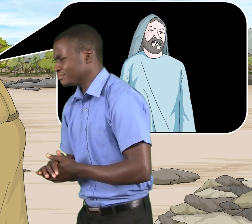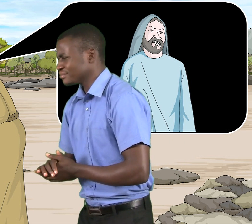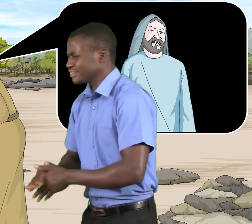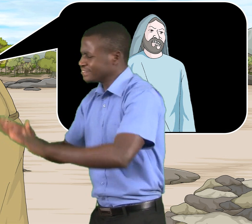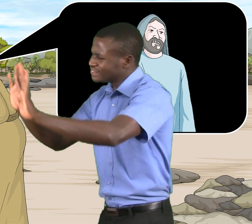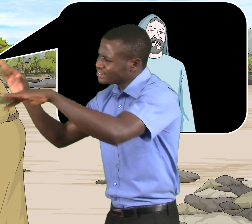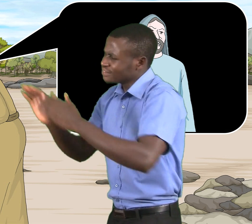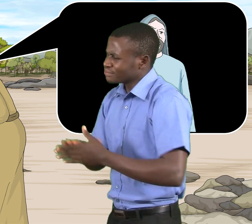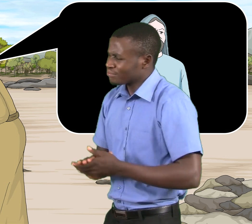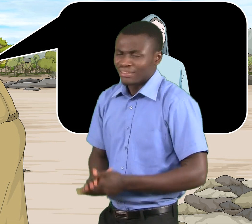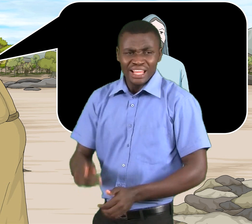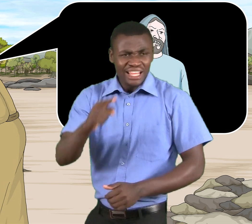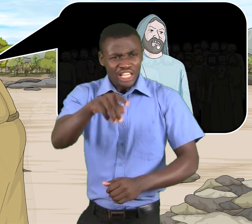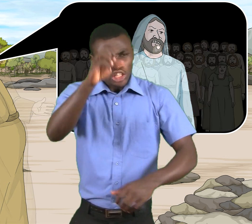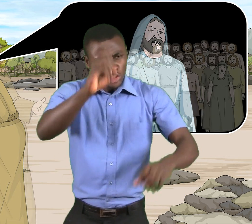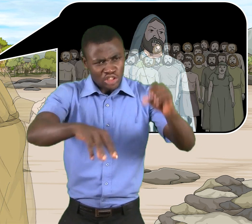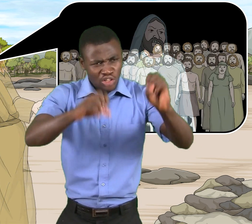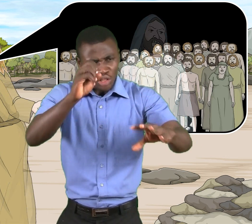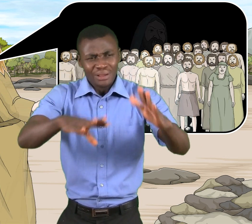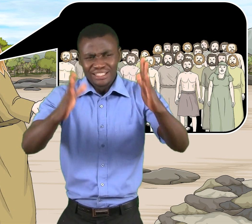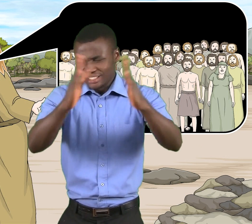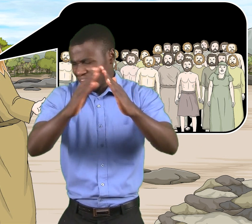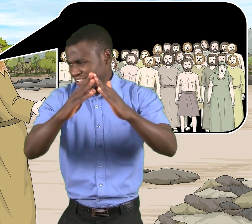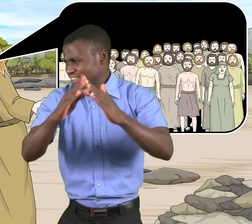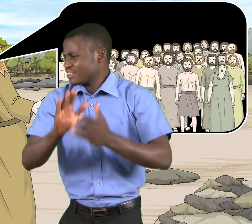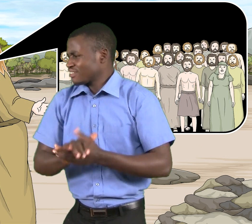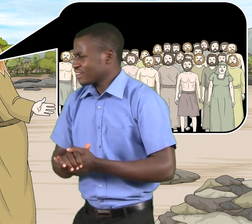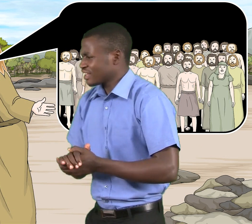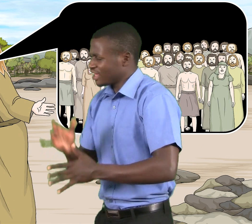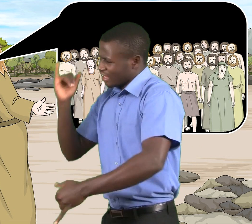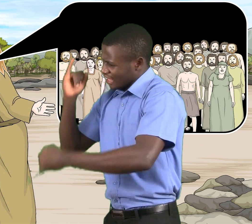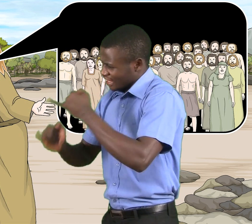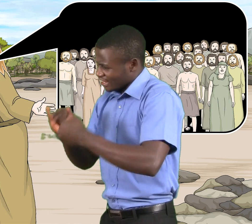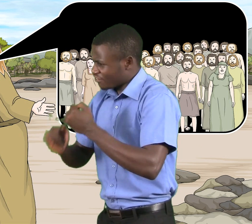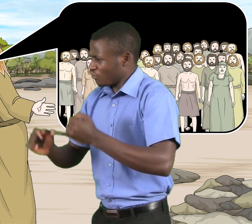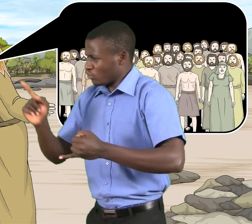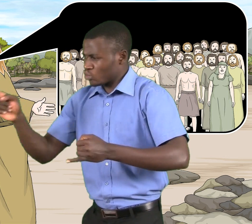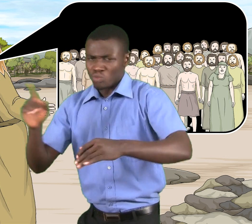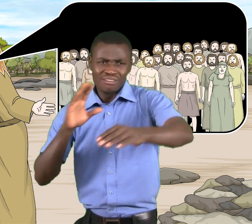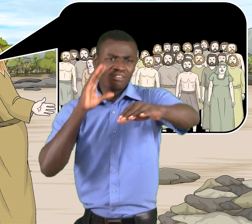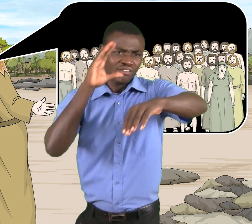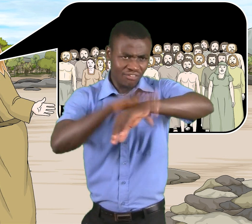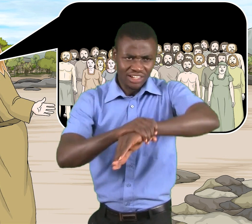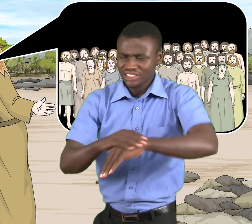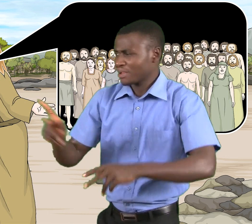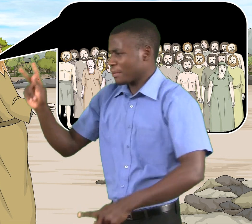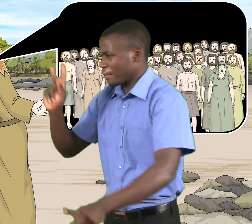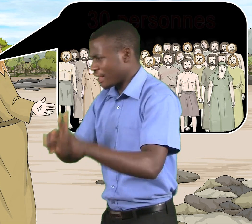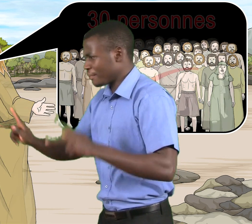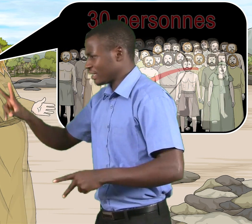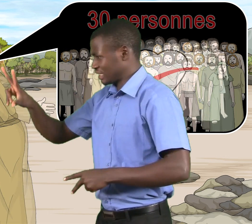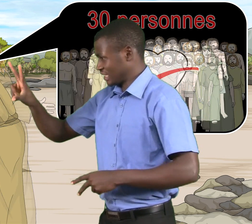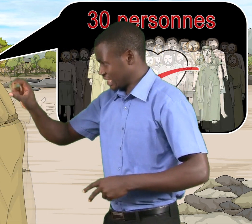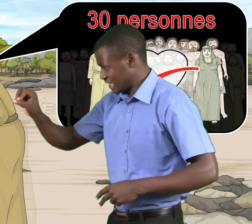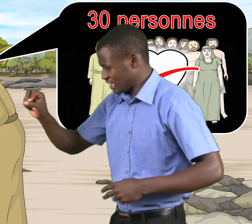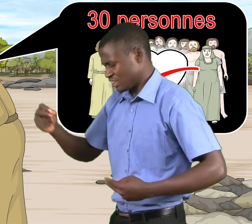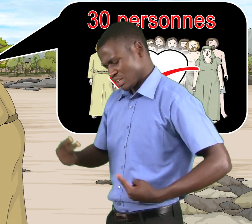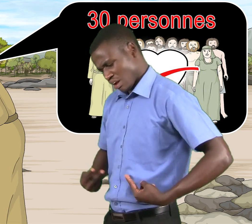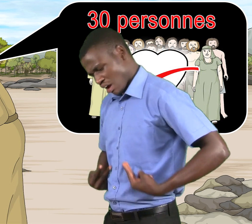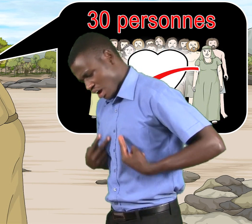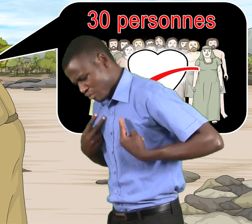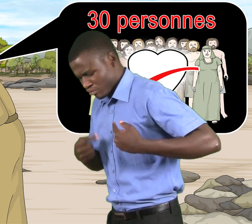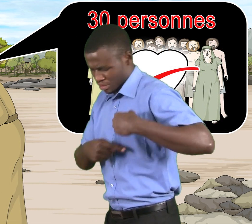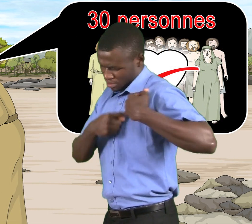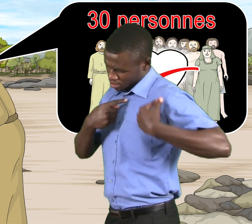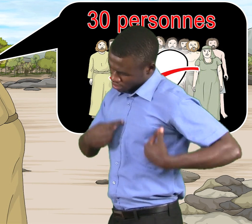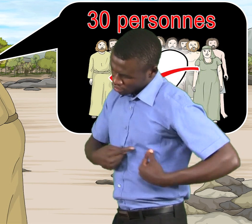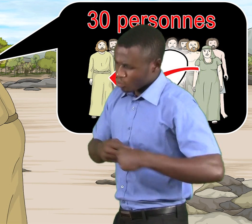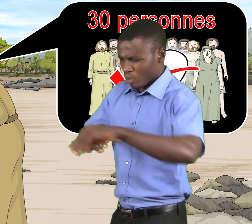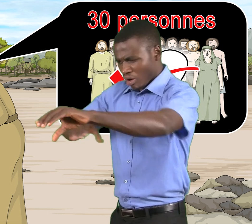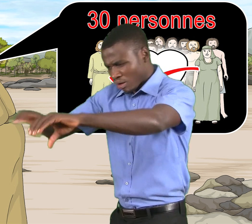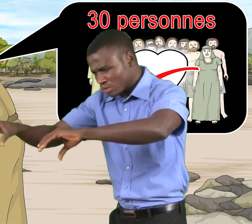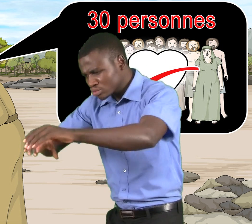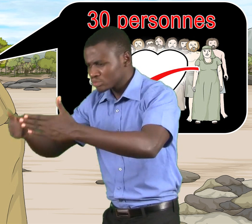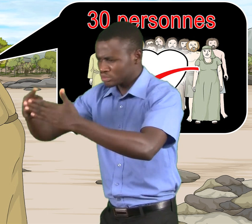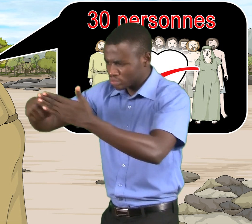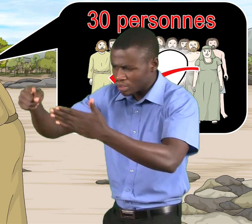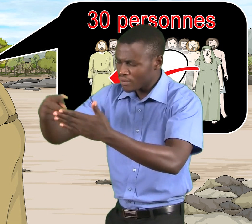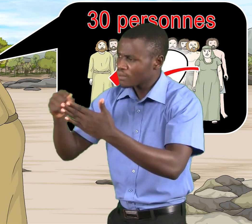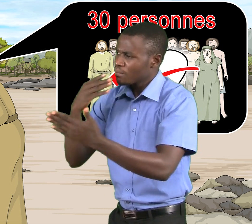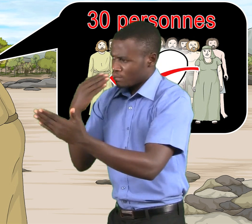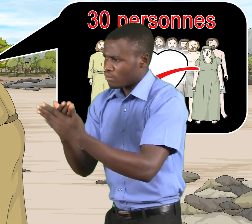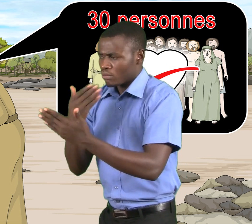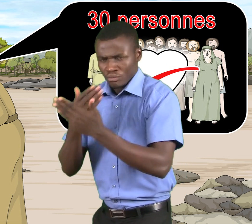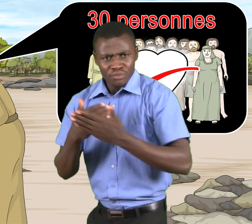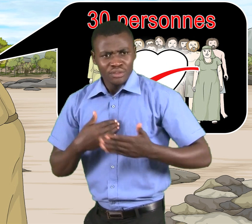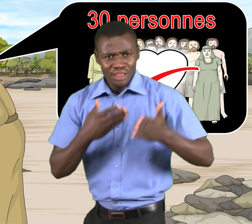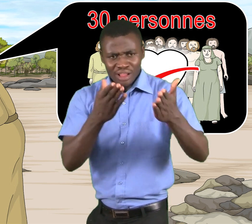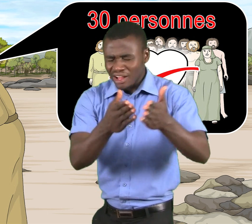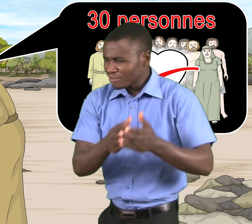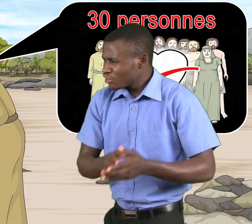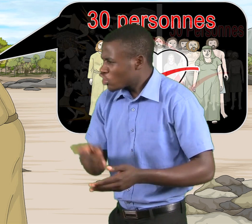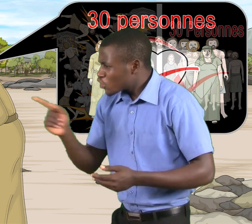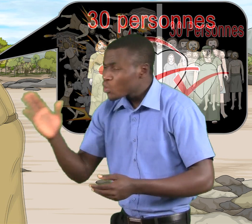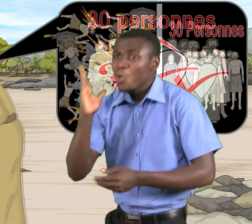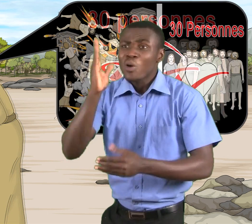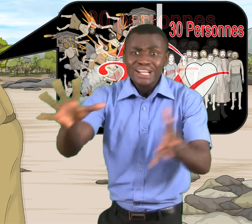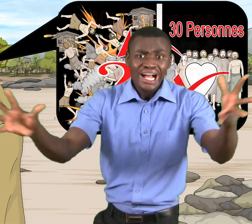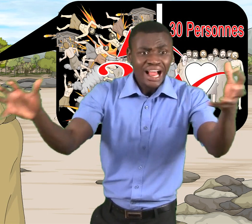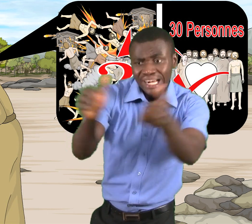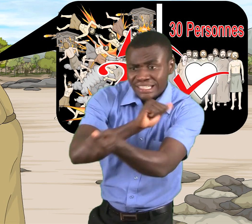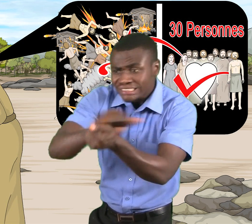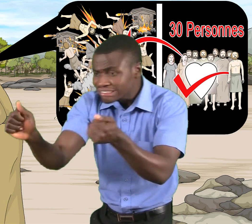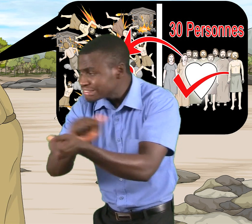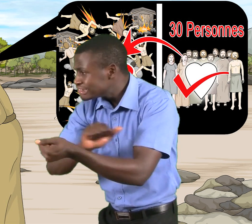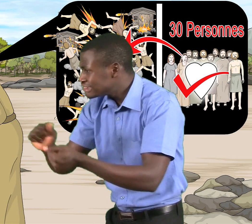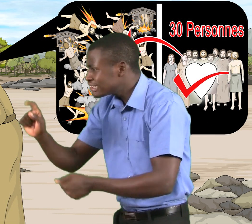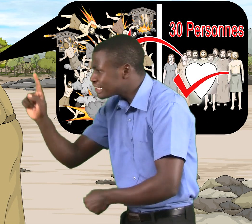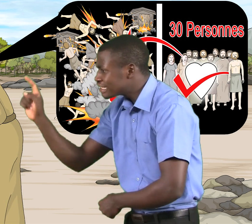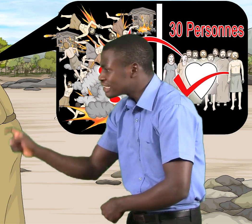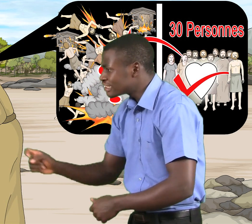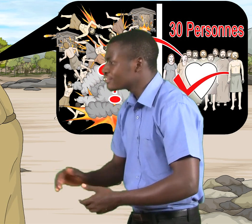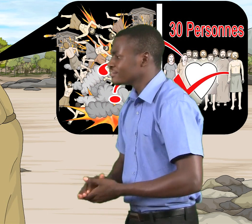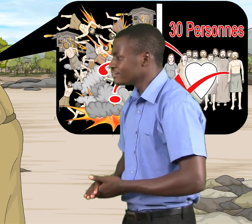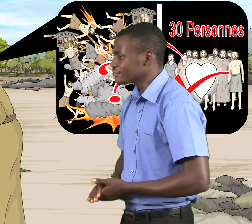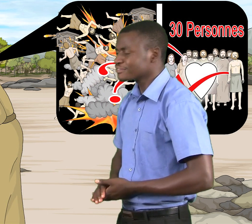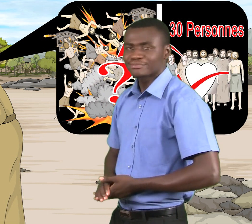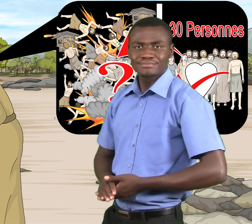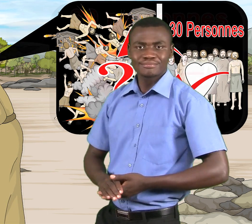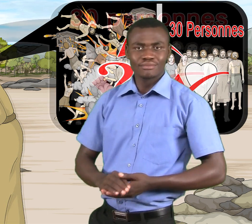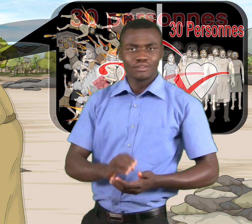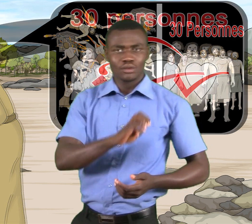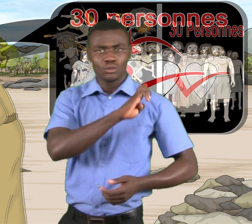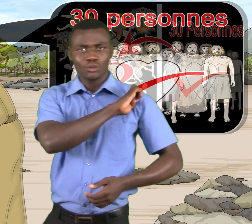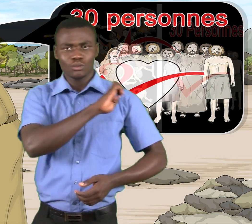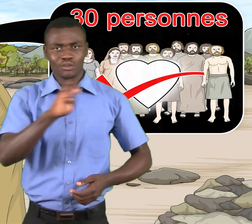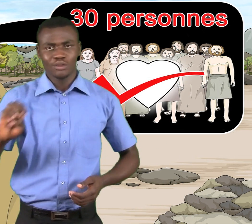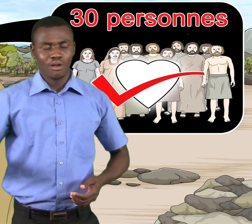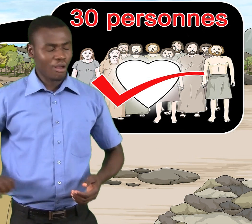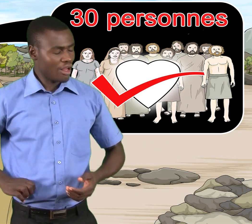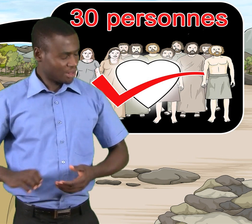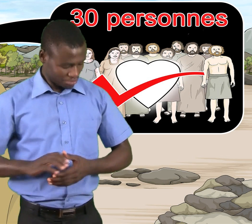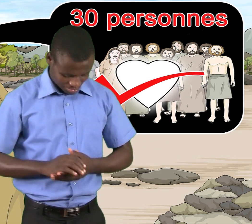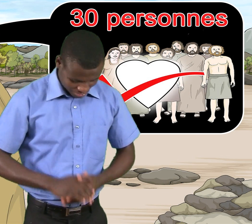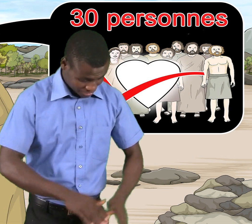Suppose thirty are found there?”